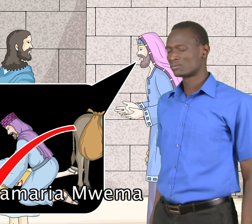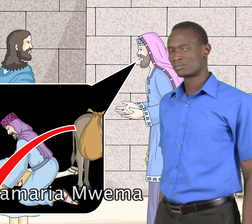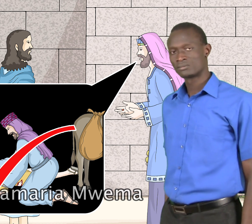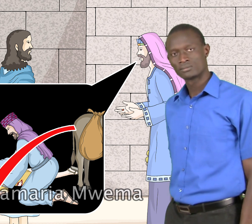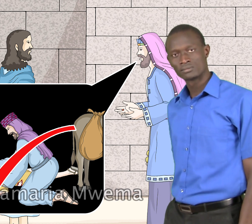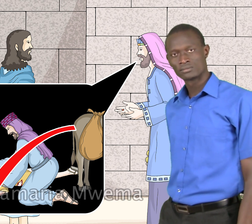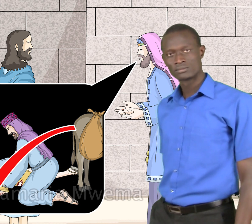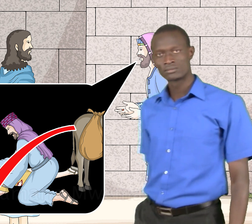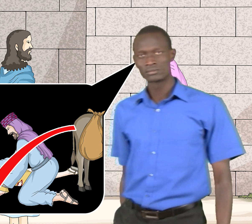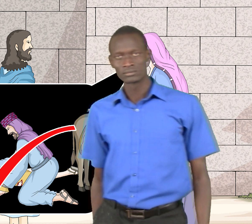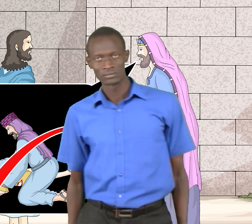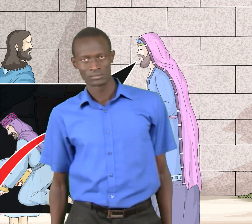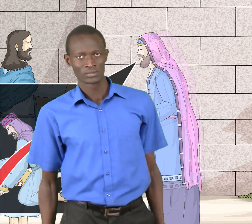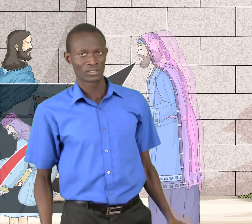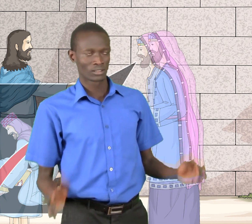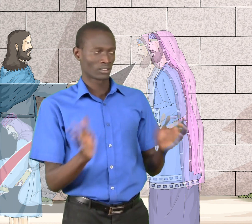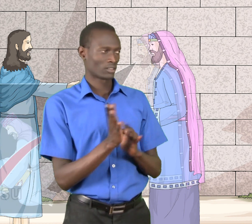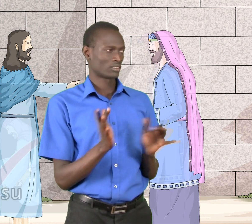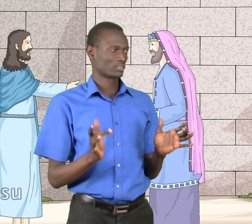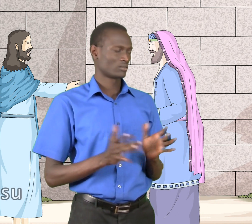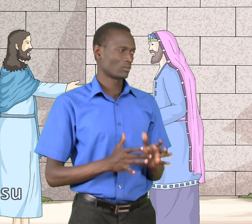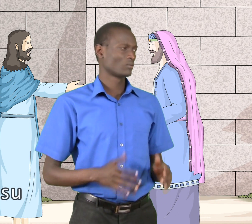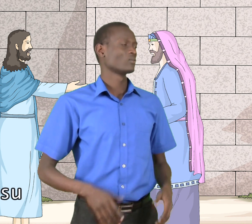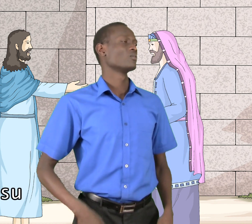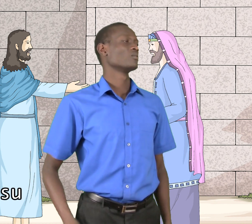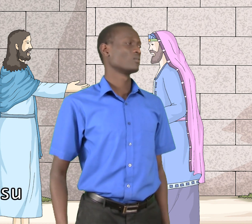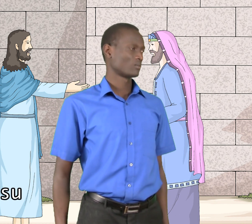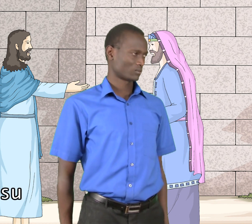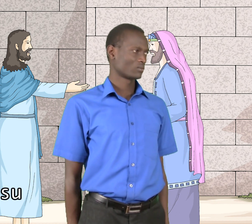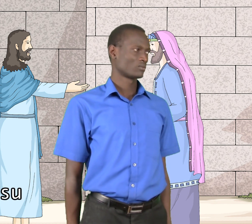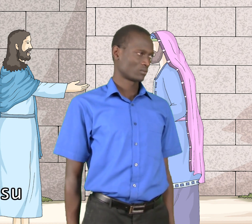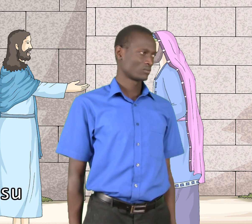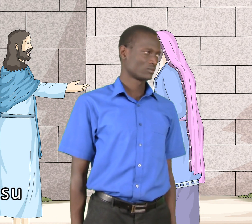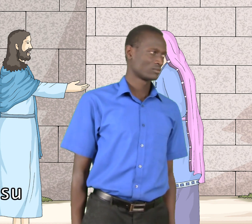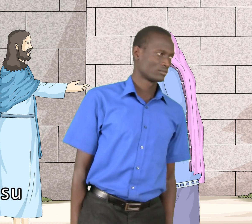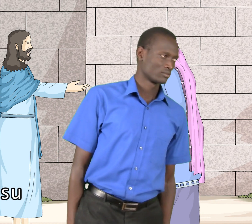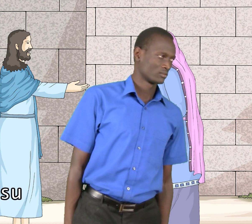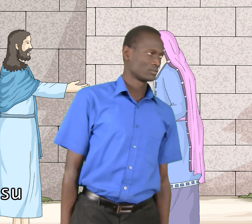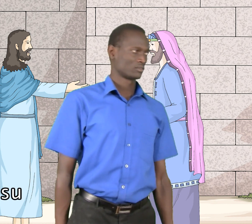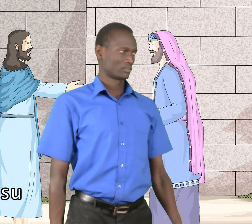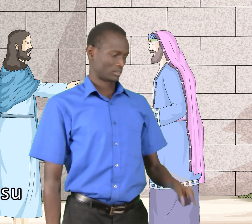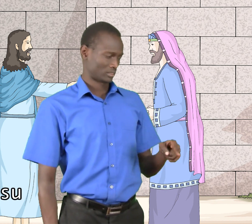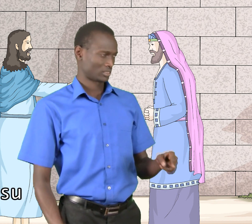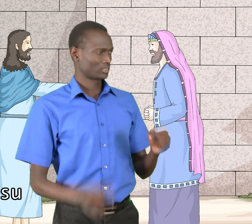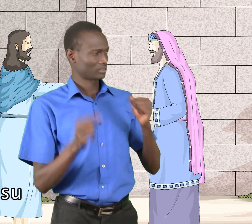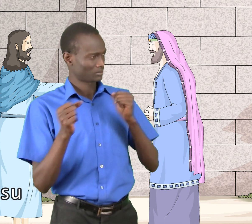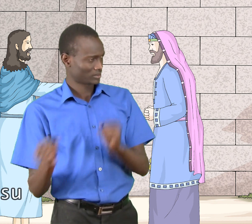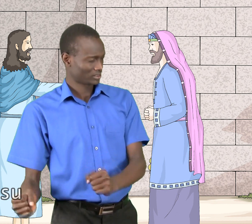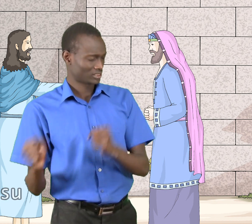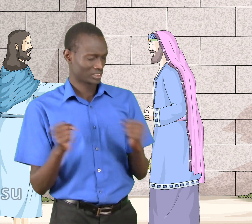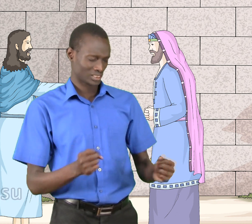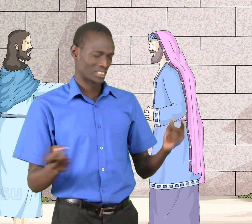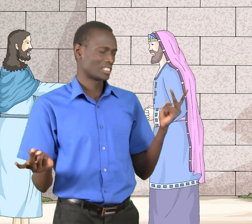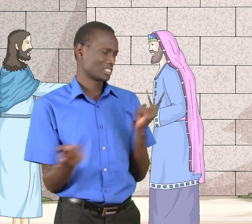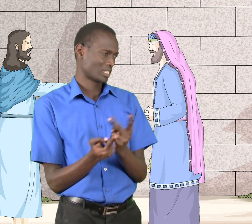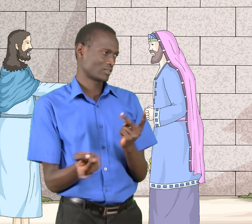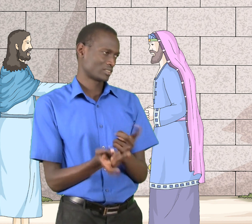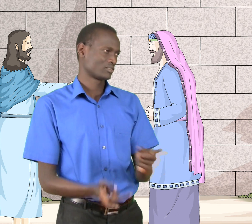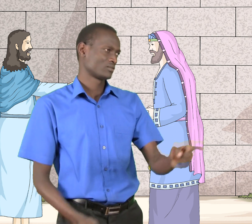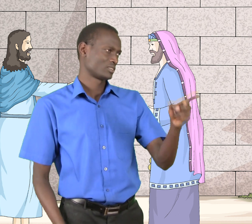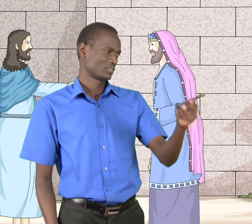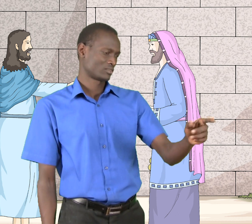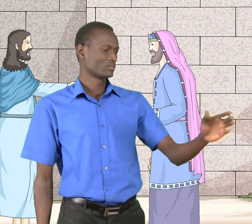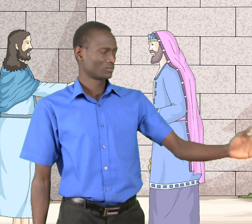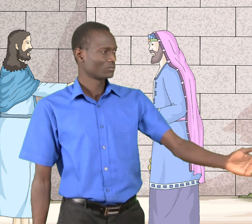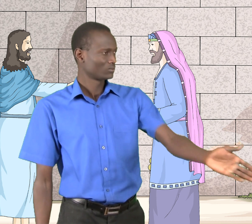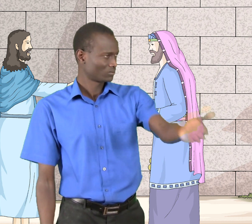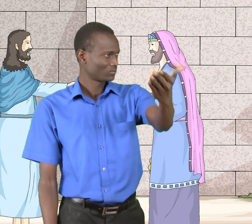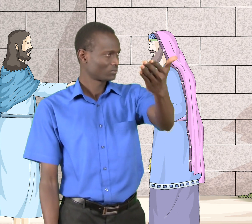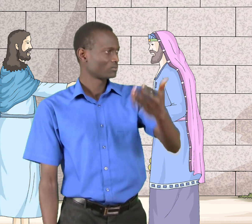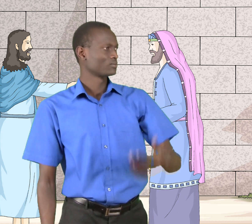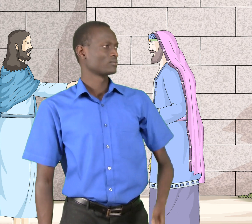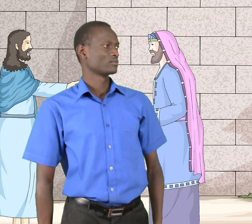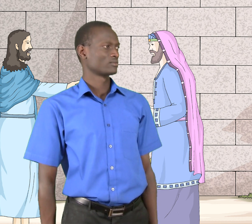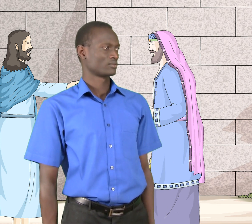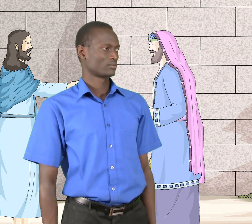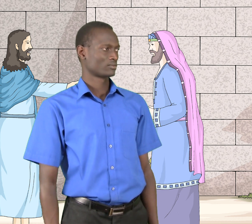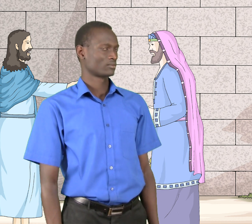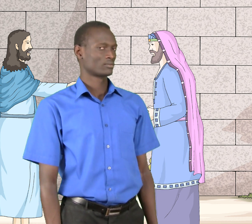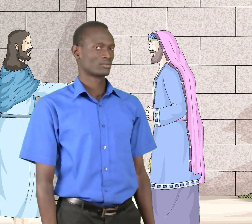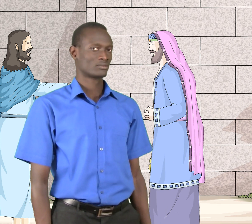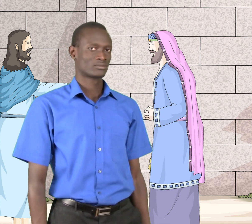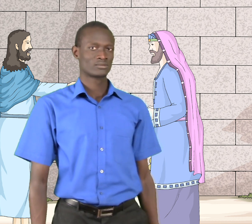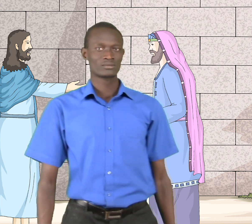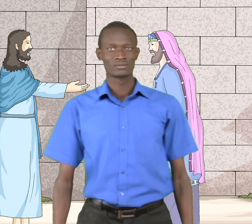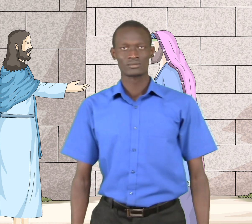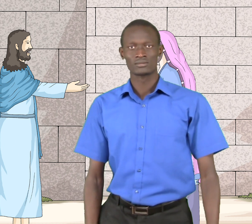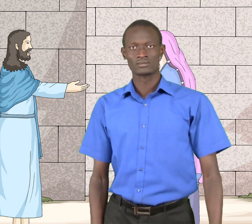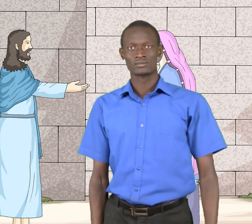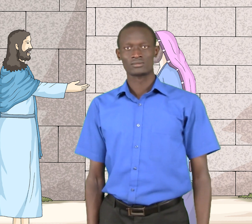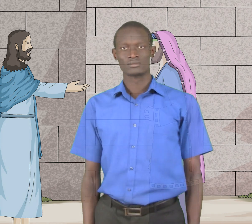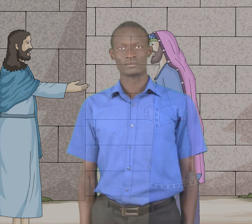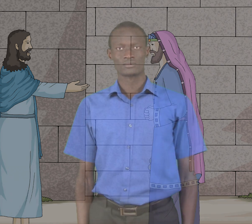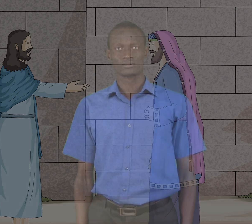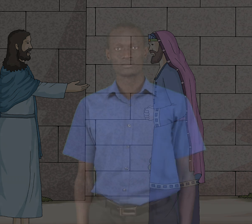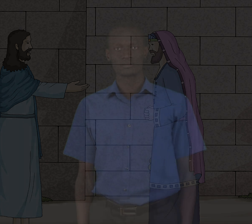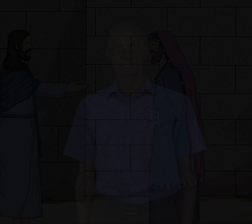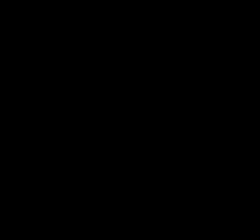Then Jesus told him, “Go and do likewise.”